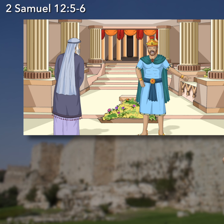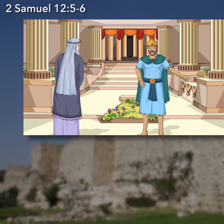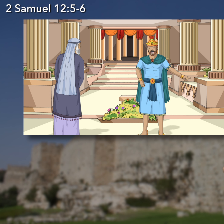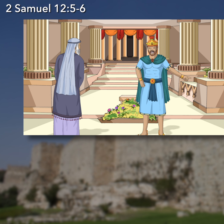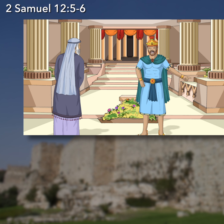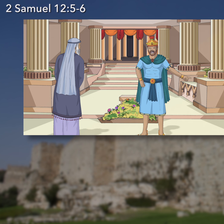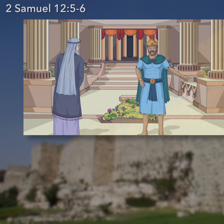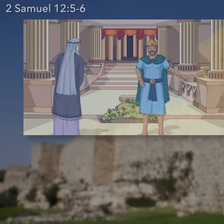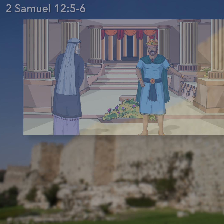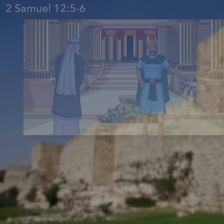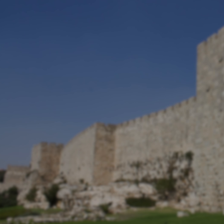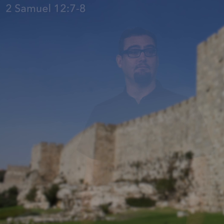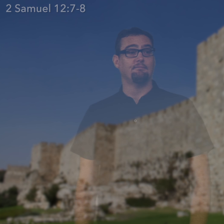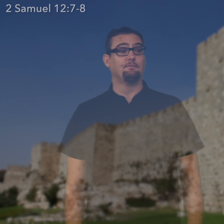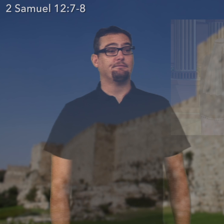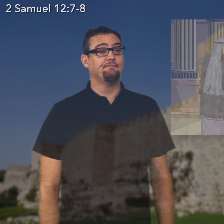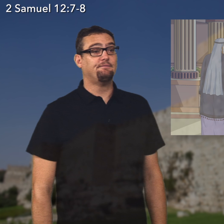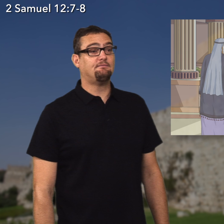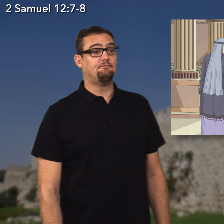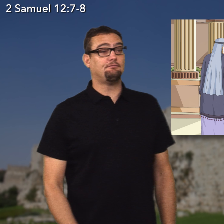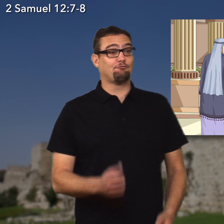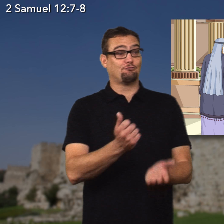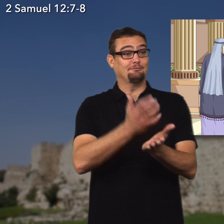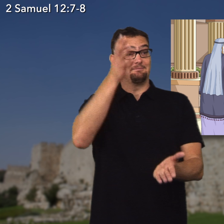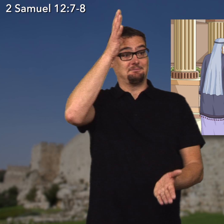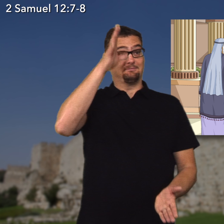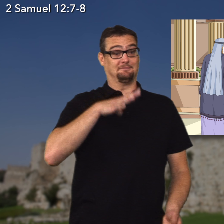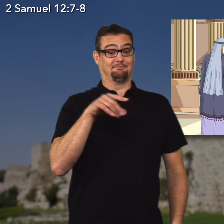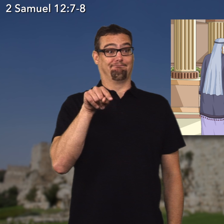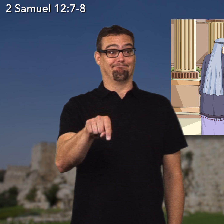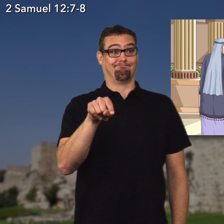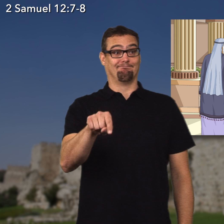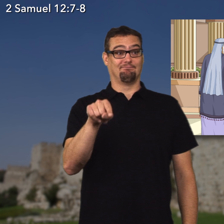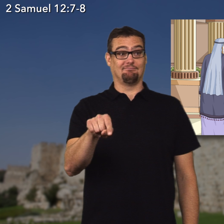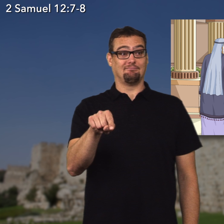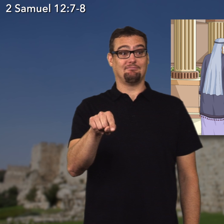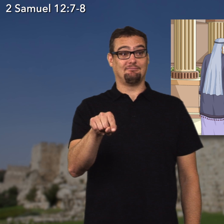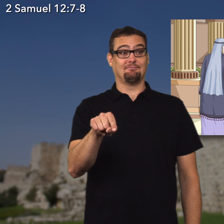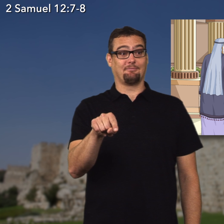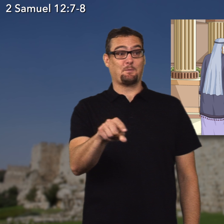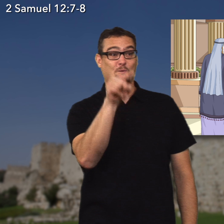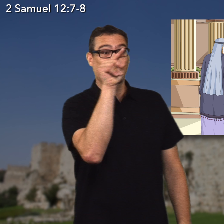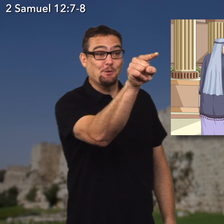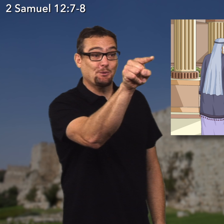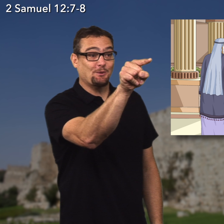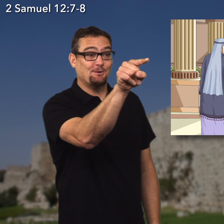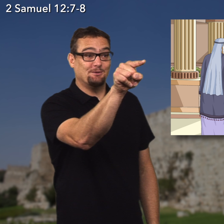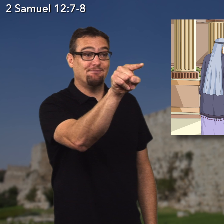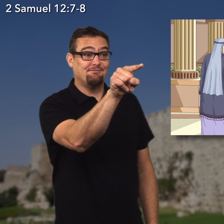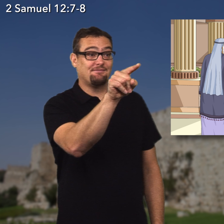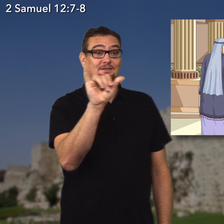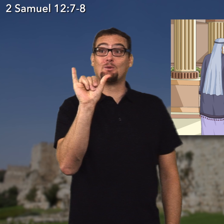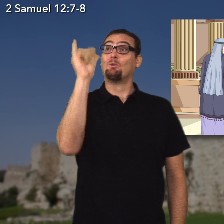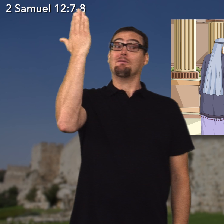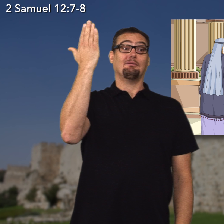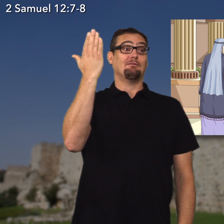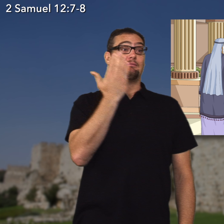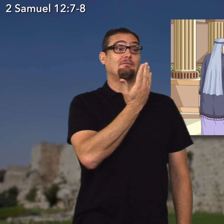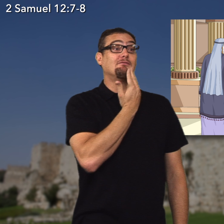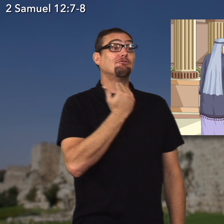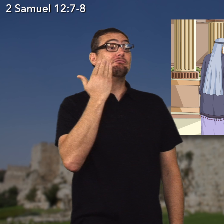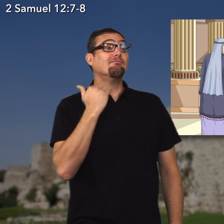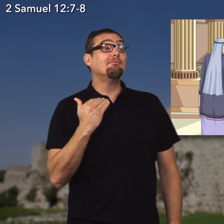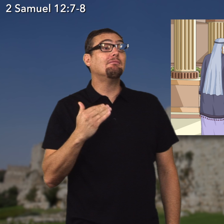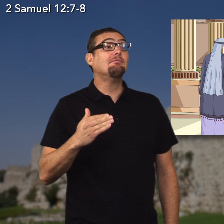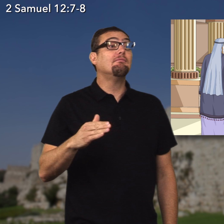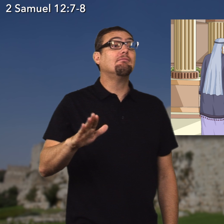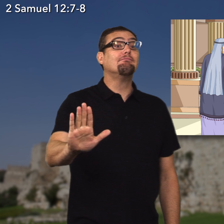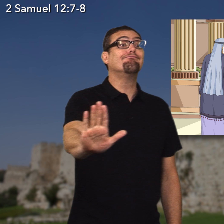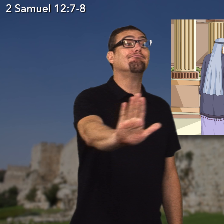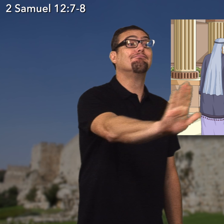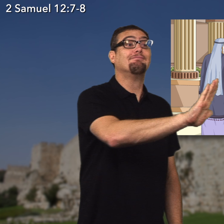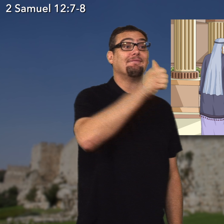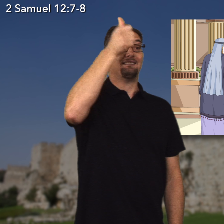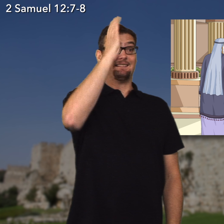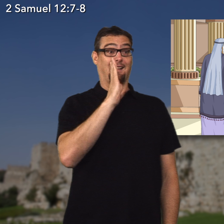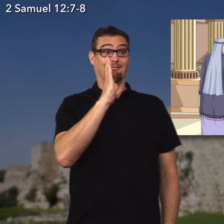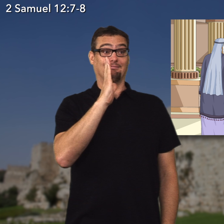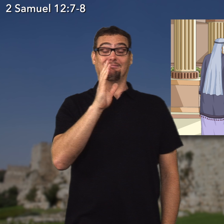Then Nathan said to David, “You are that man!